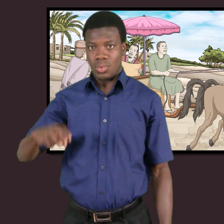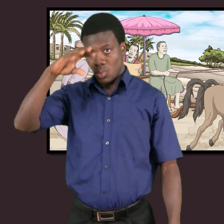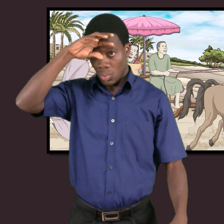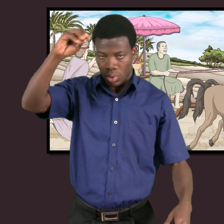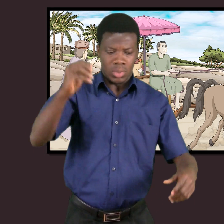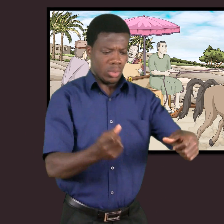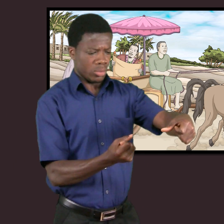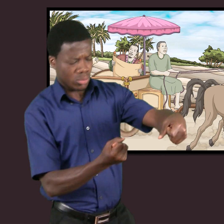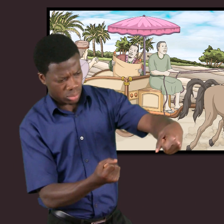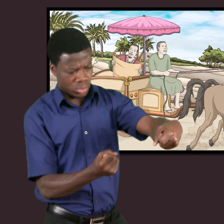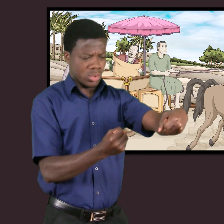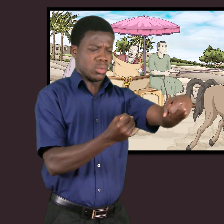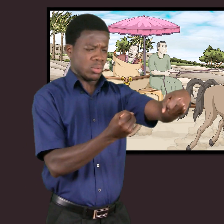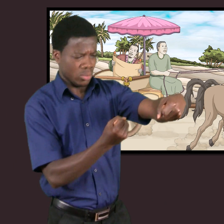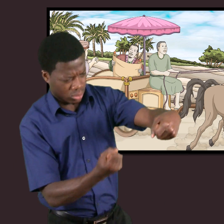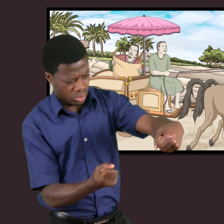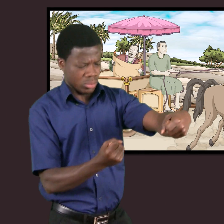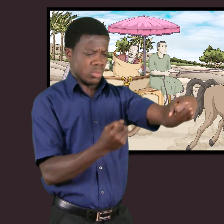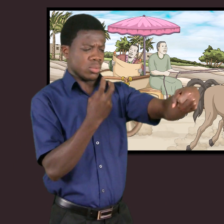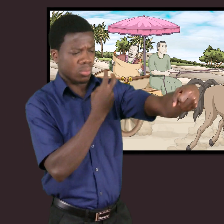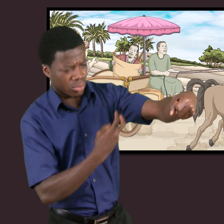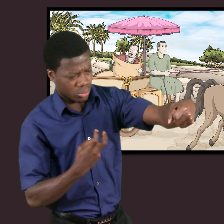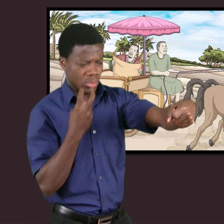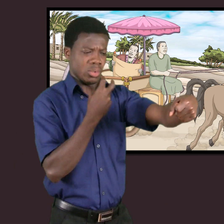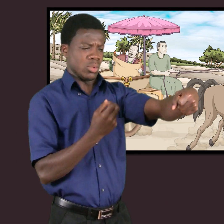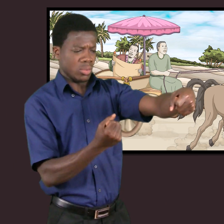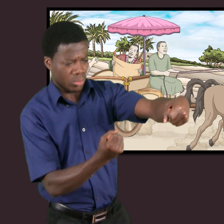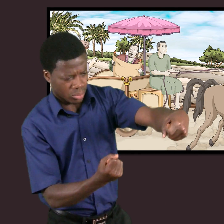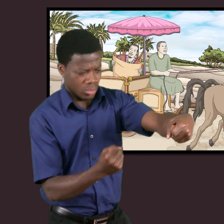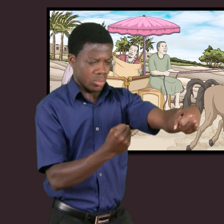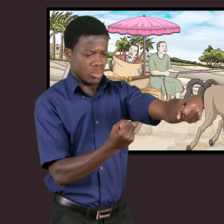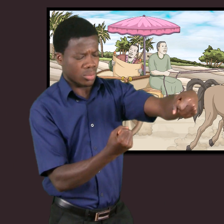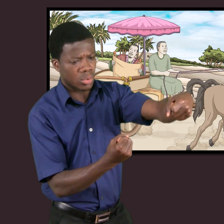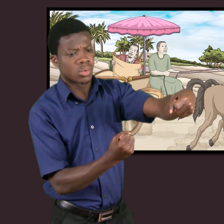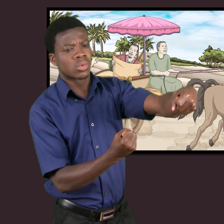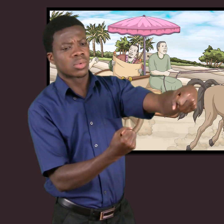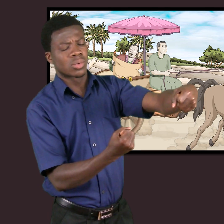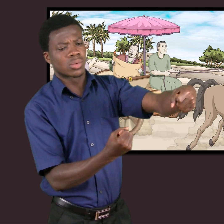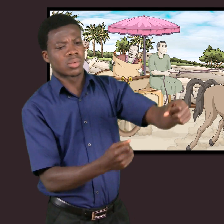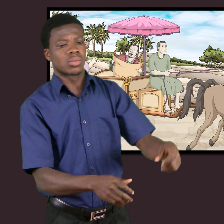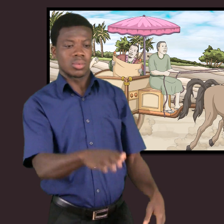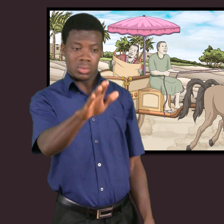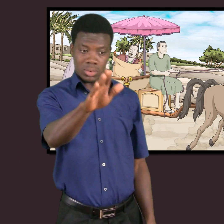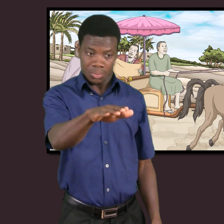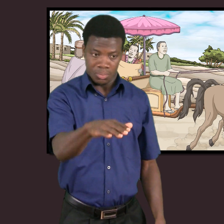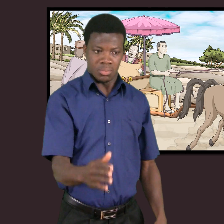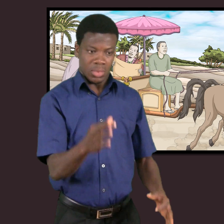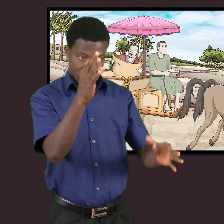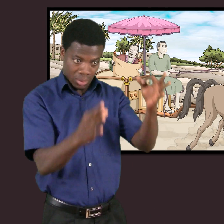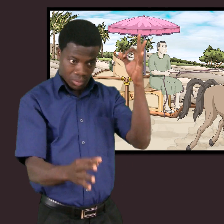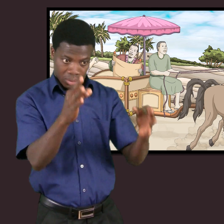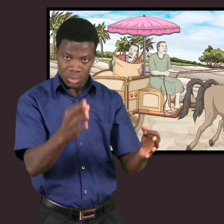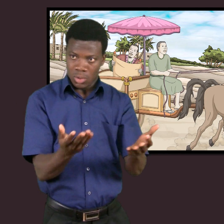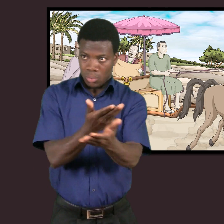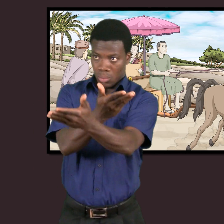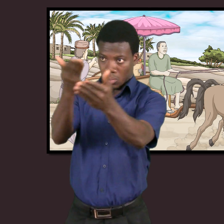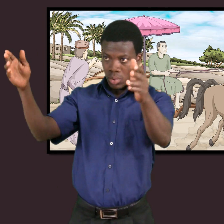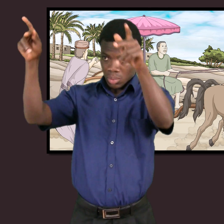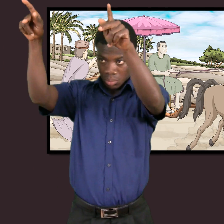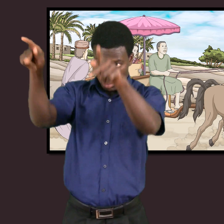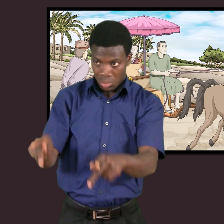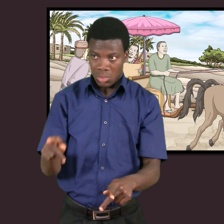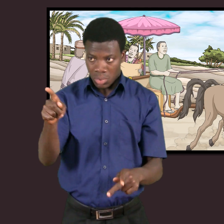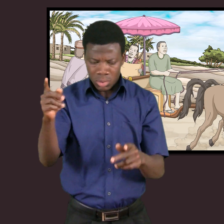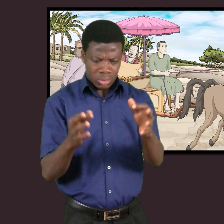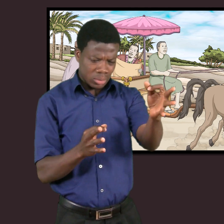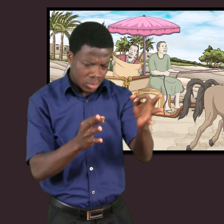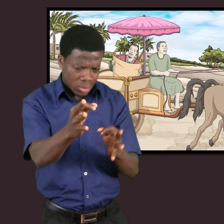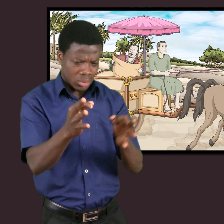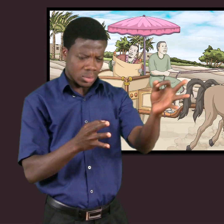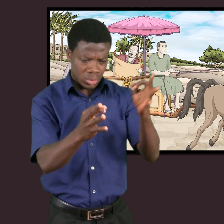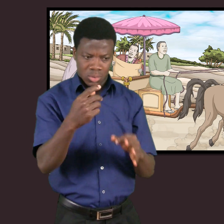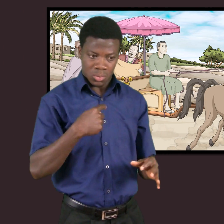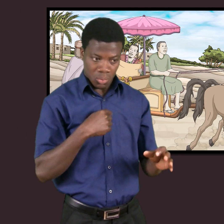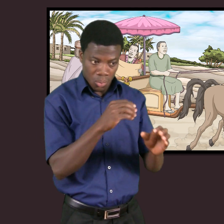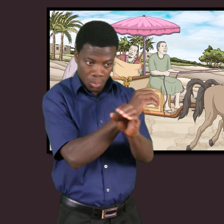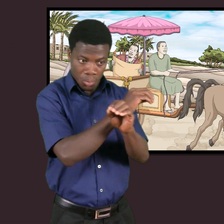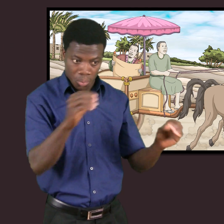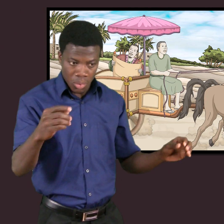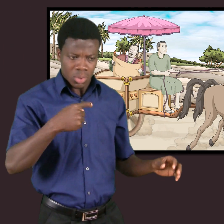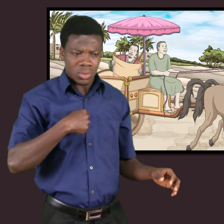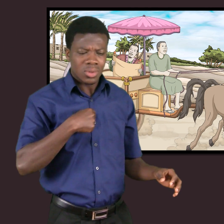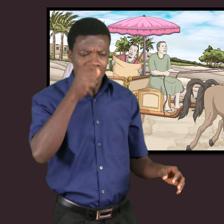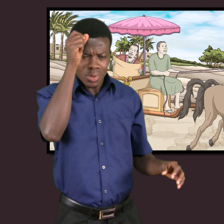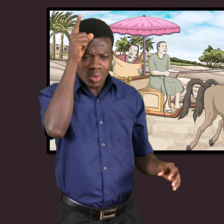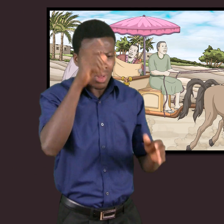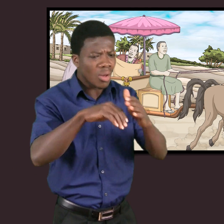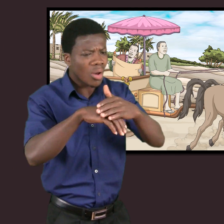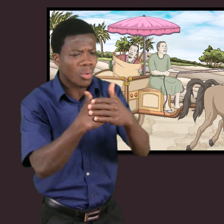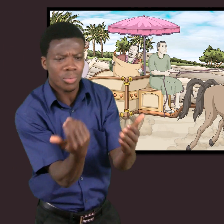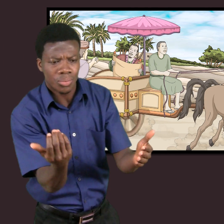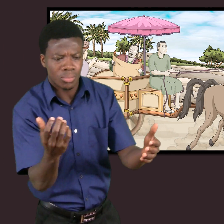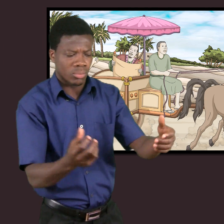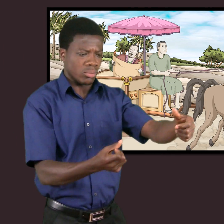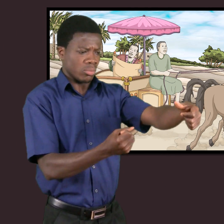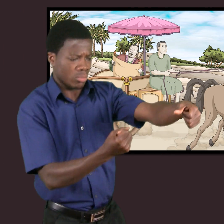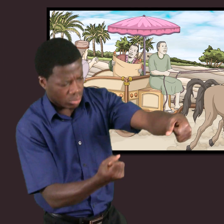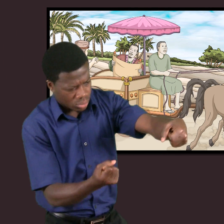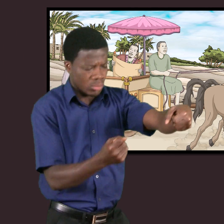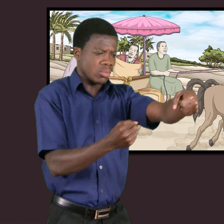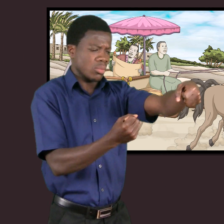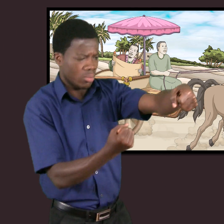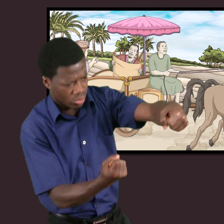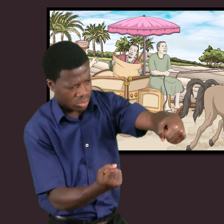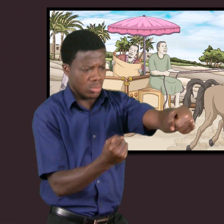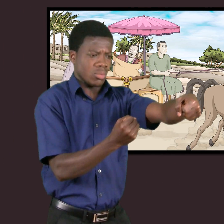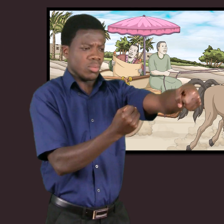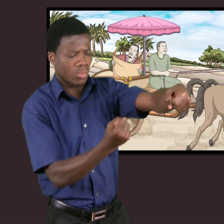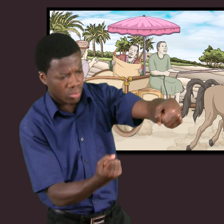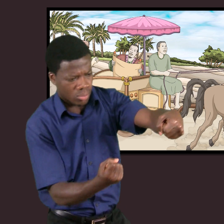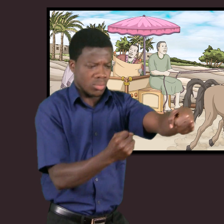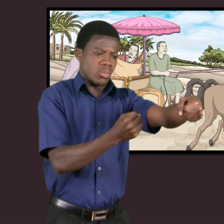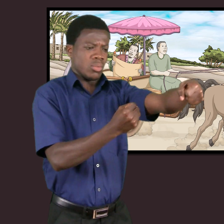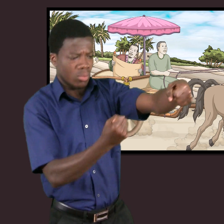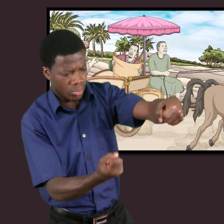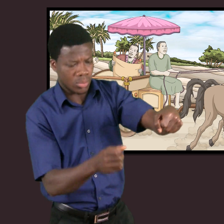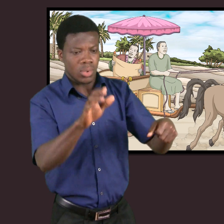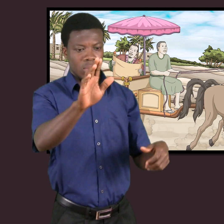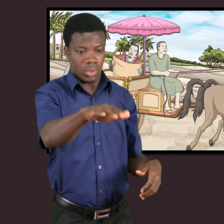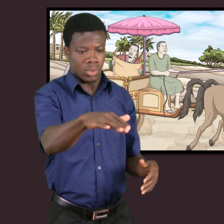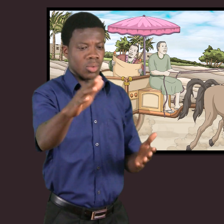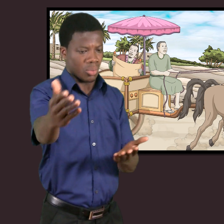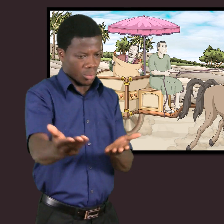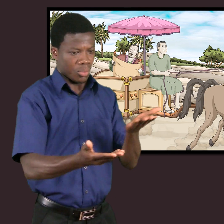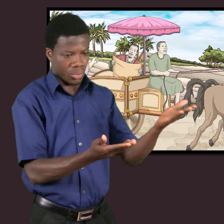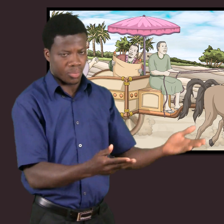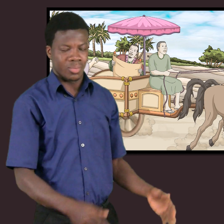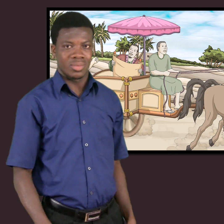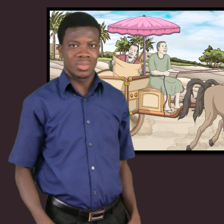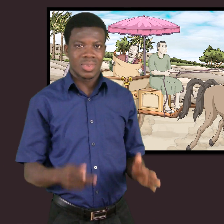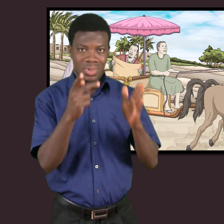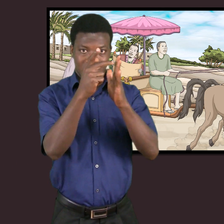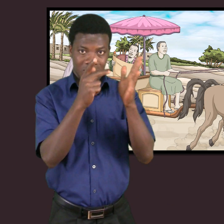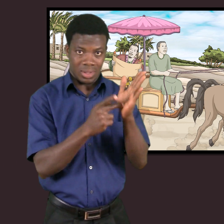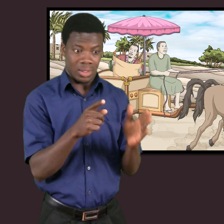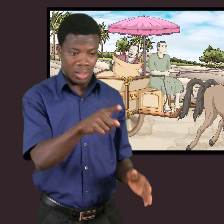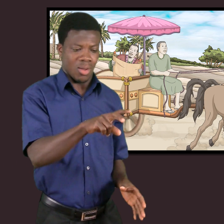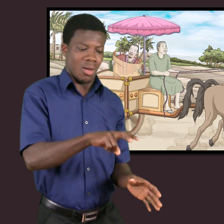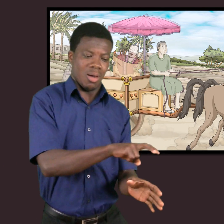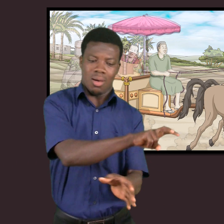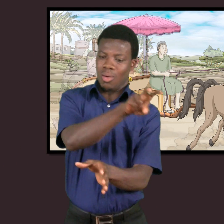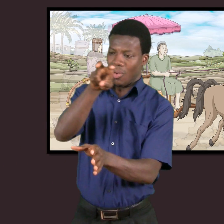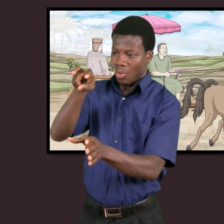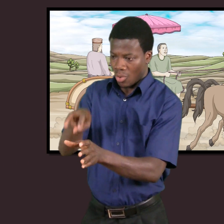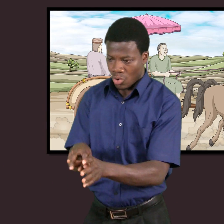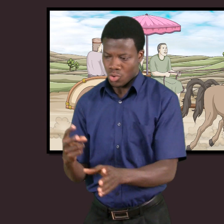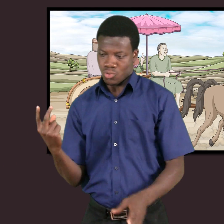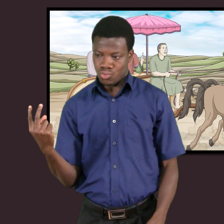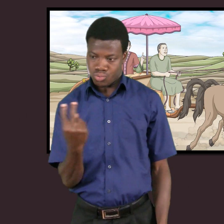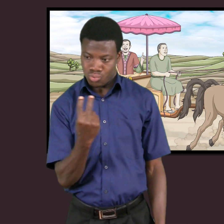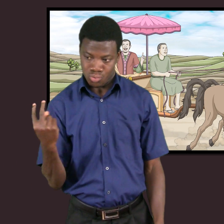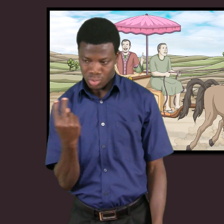“How can I,” he said, “unless someone guides me?”